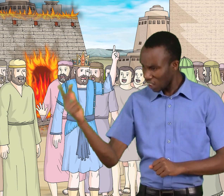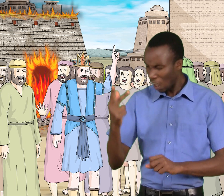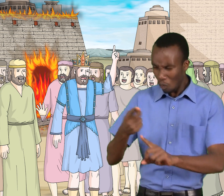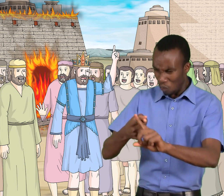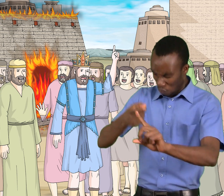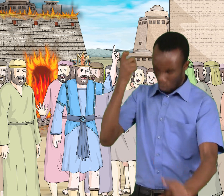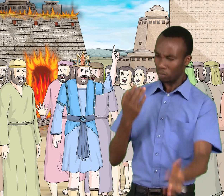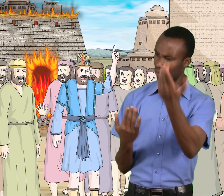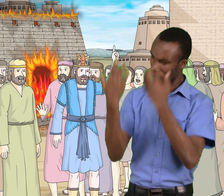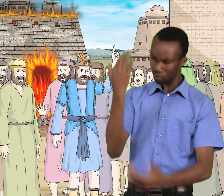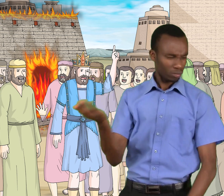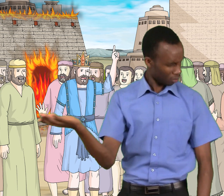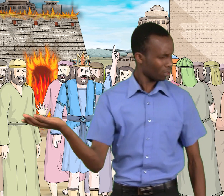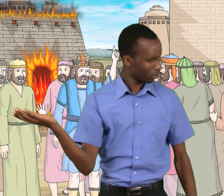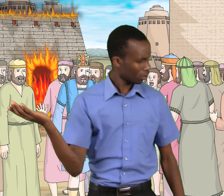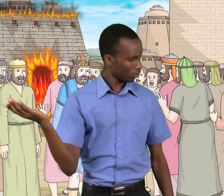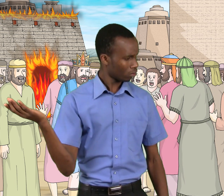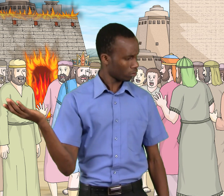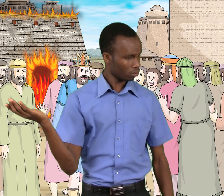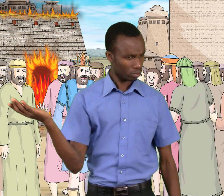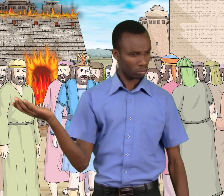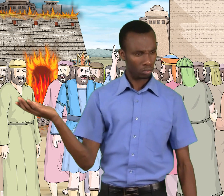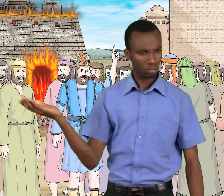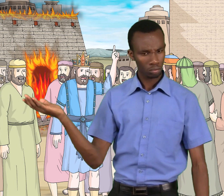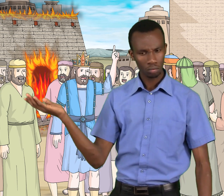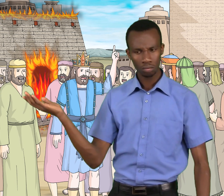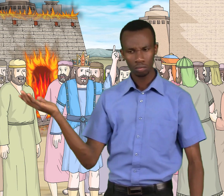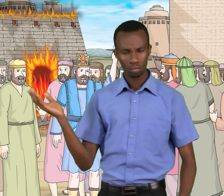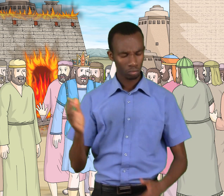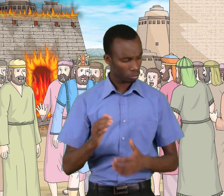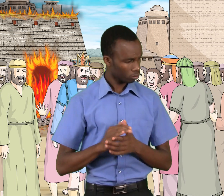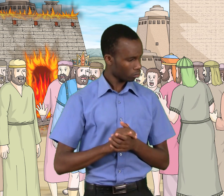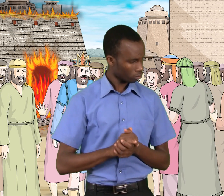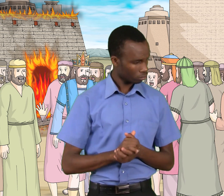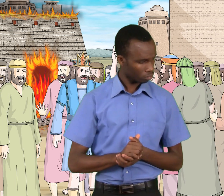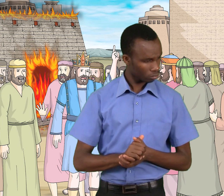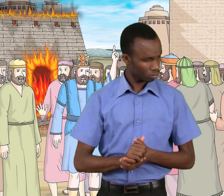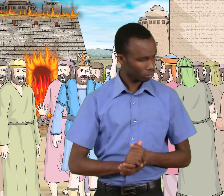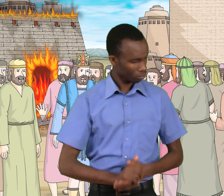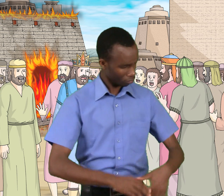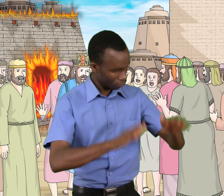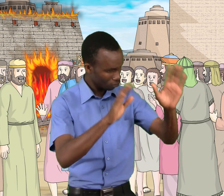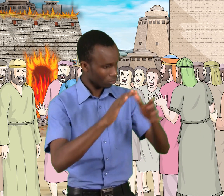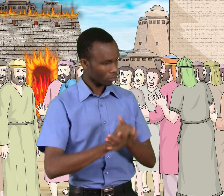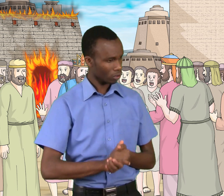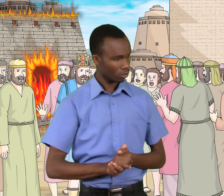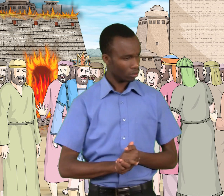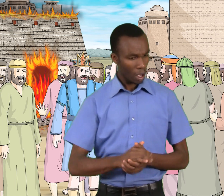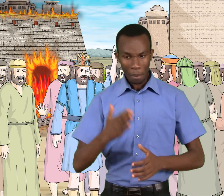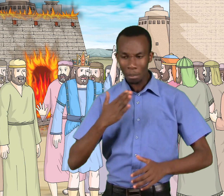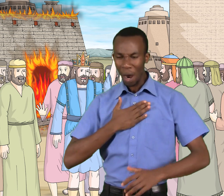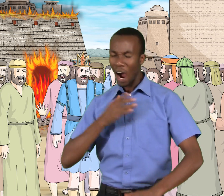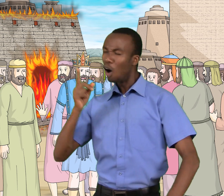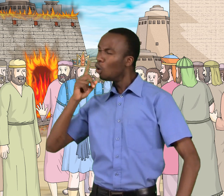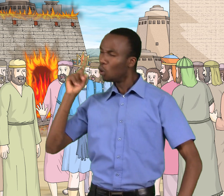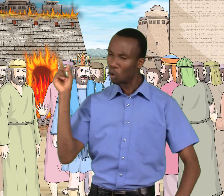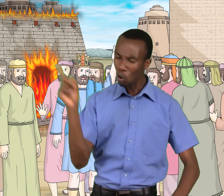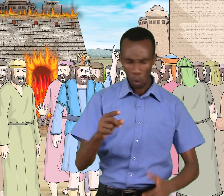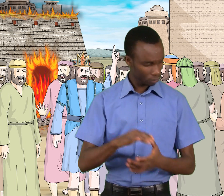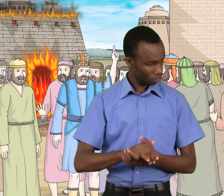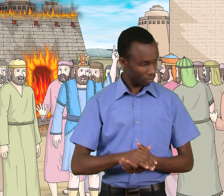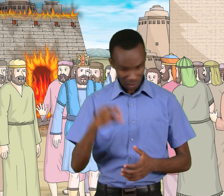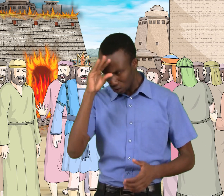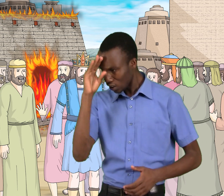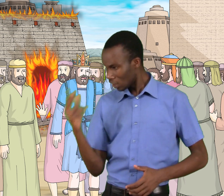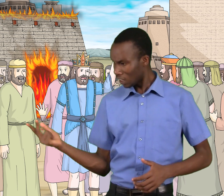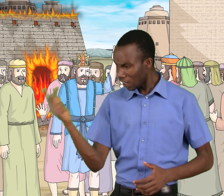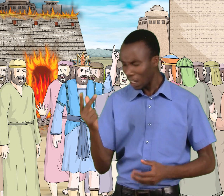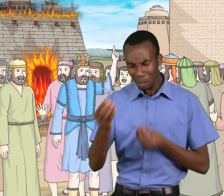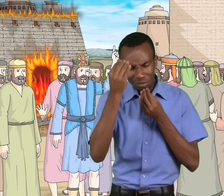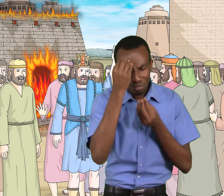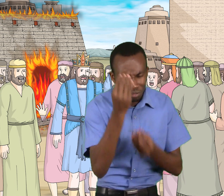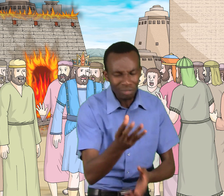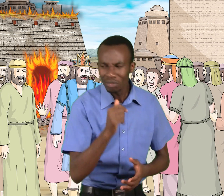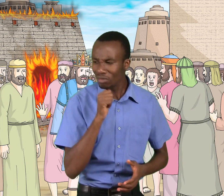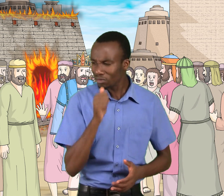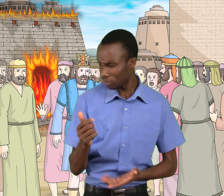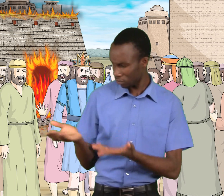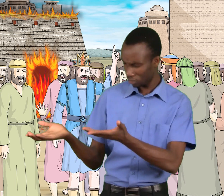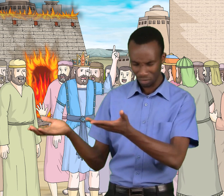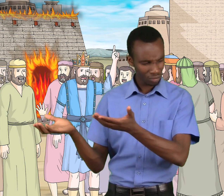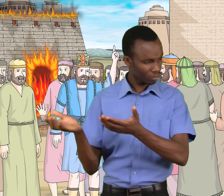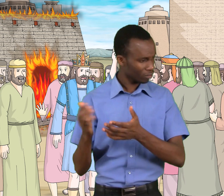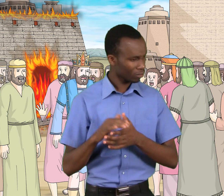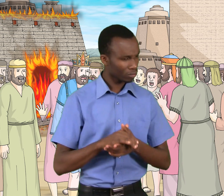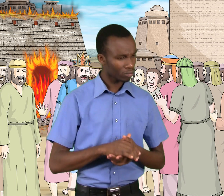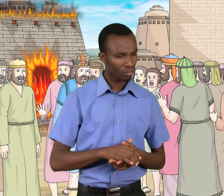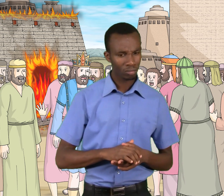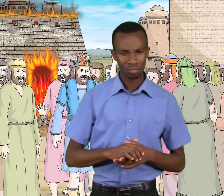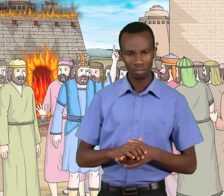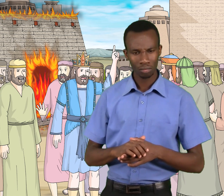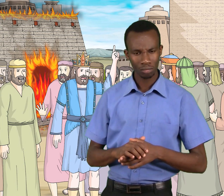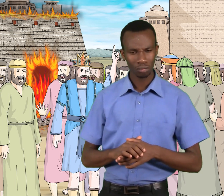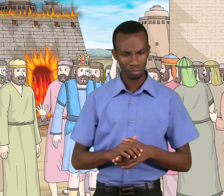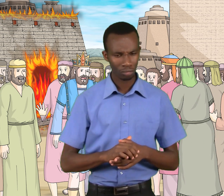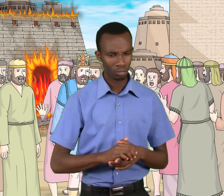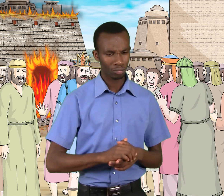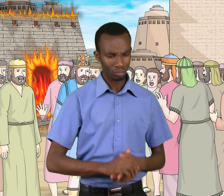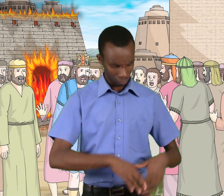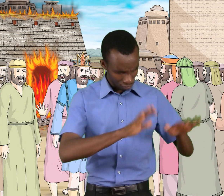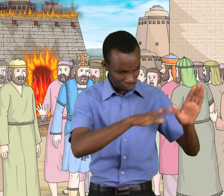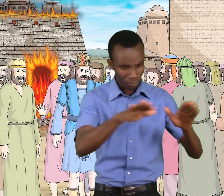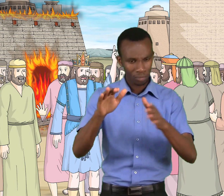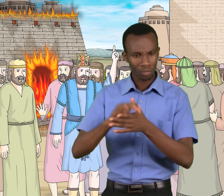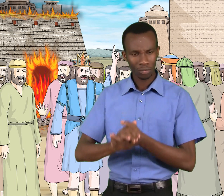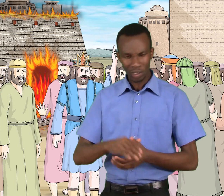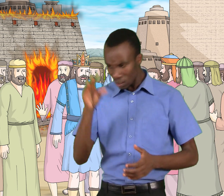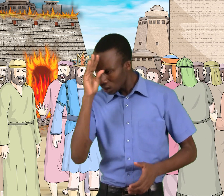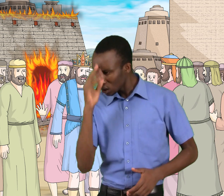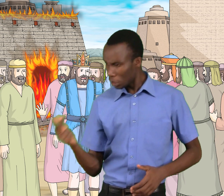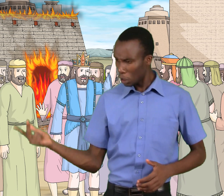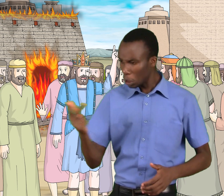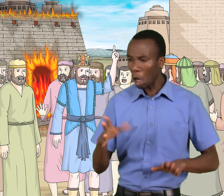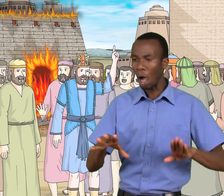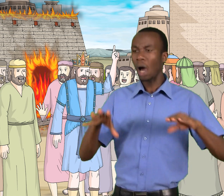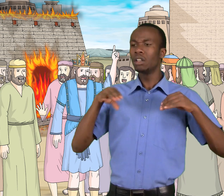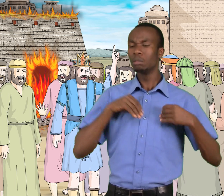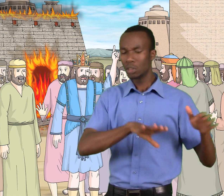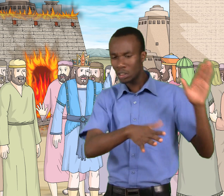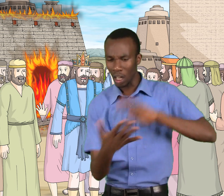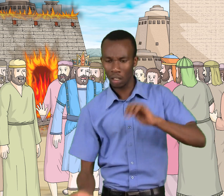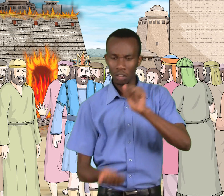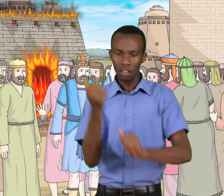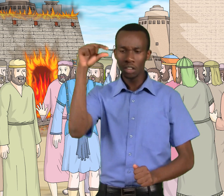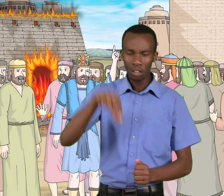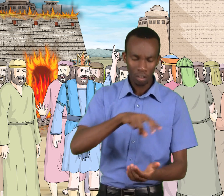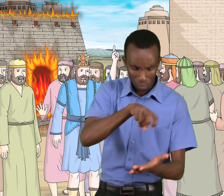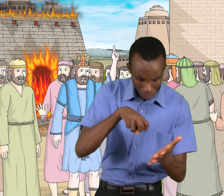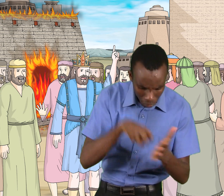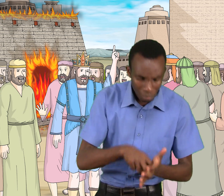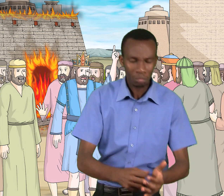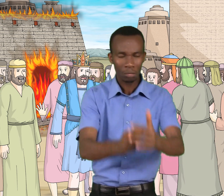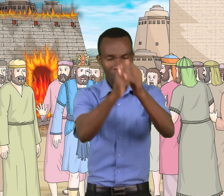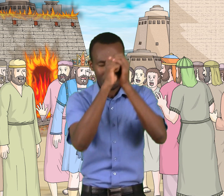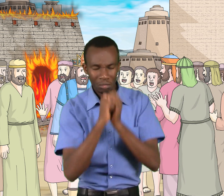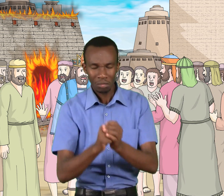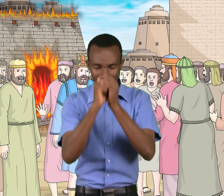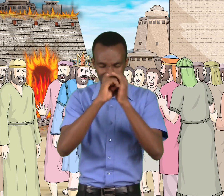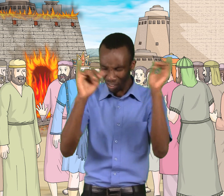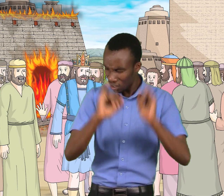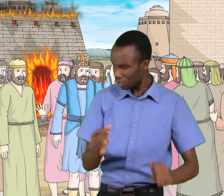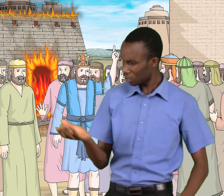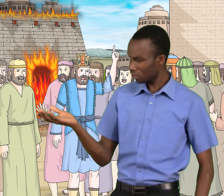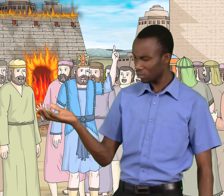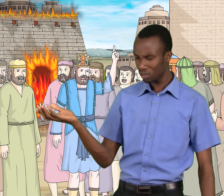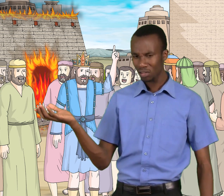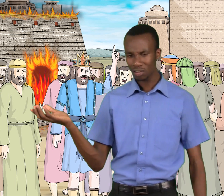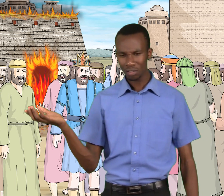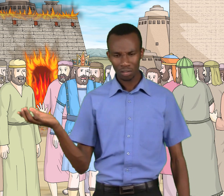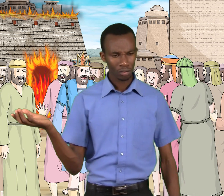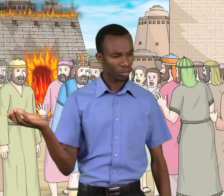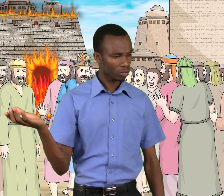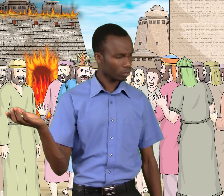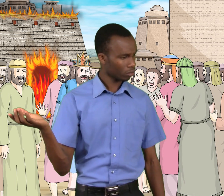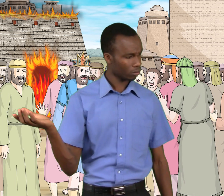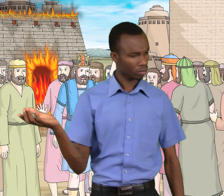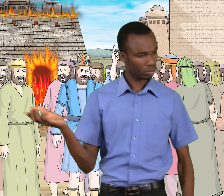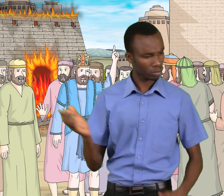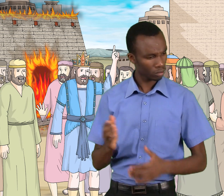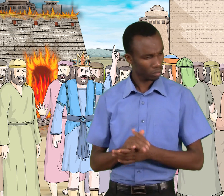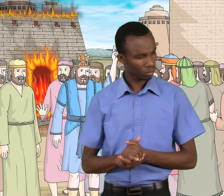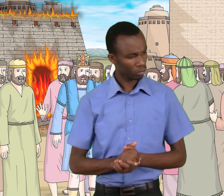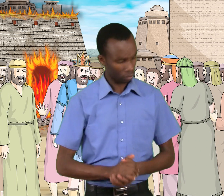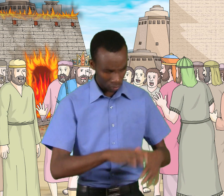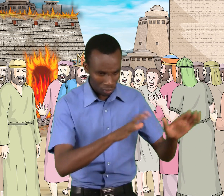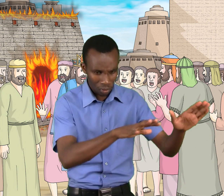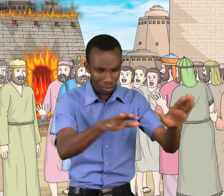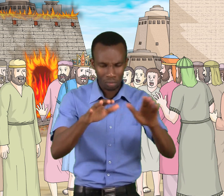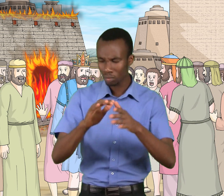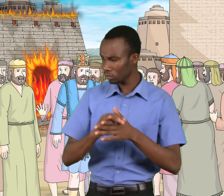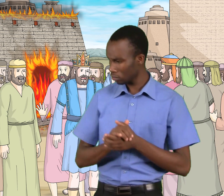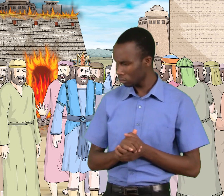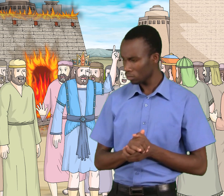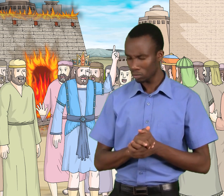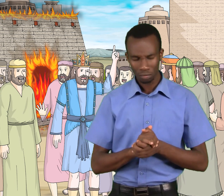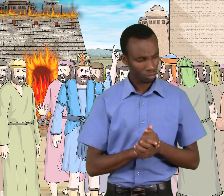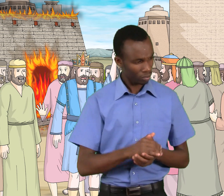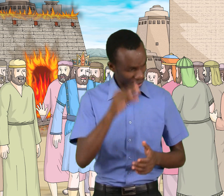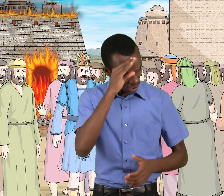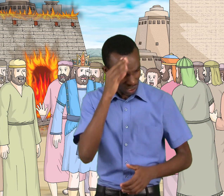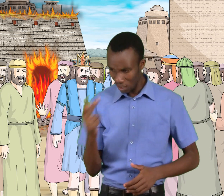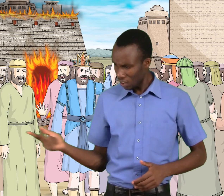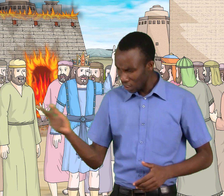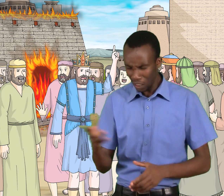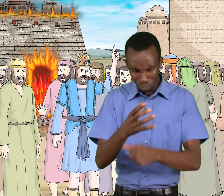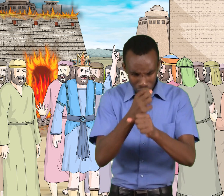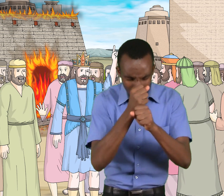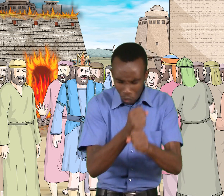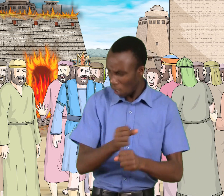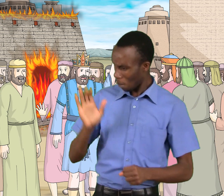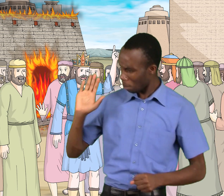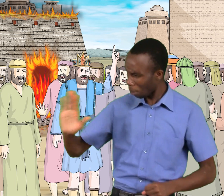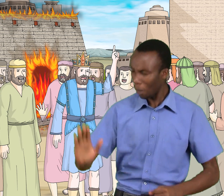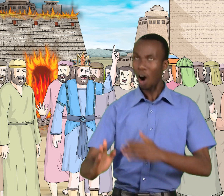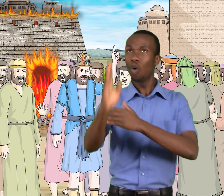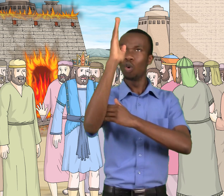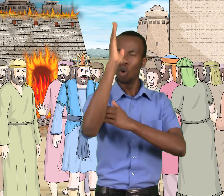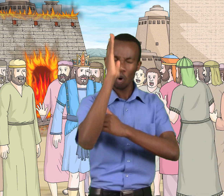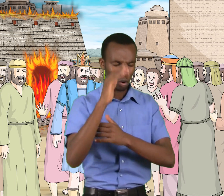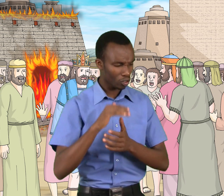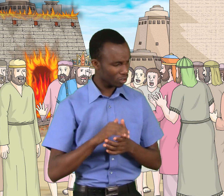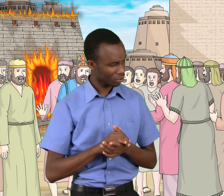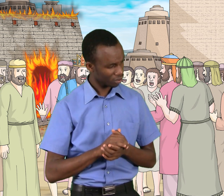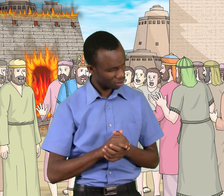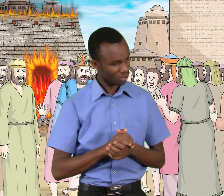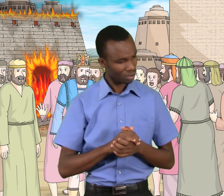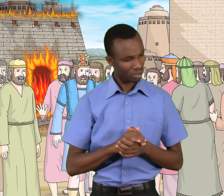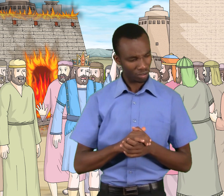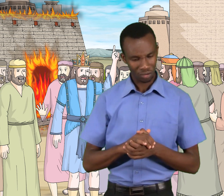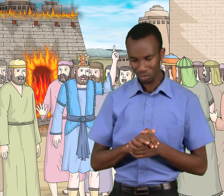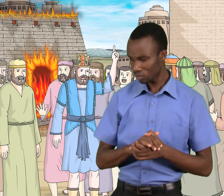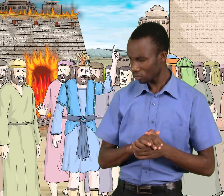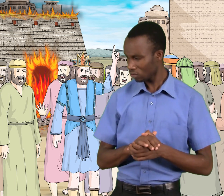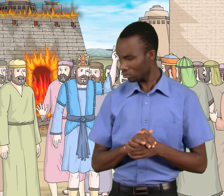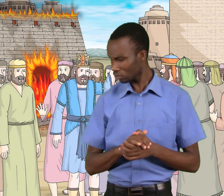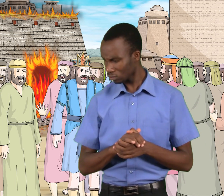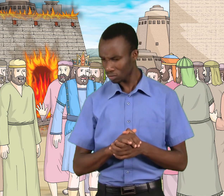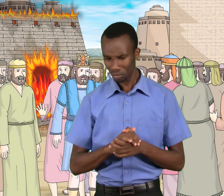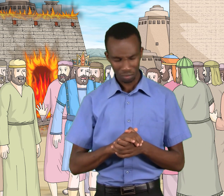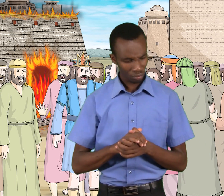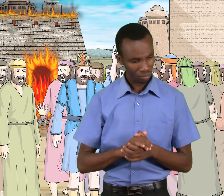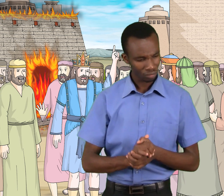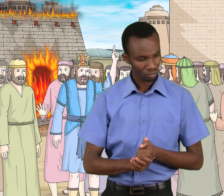They violated the king’s command and risked their lives rather than serve or worship any god except their own God.